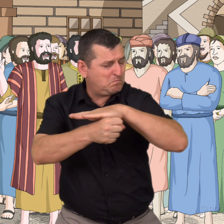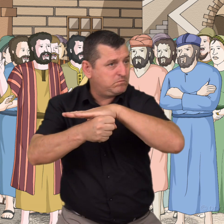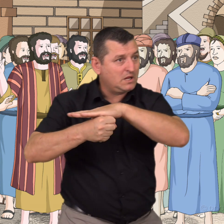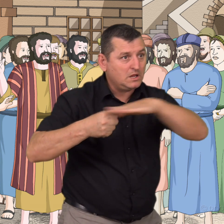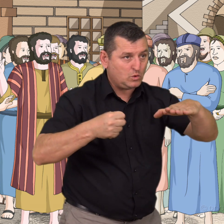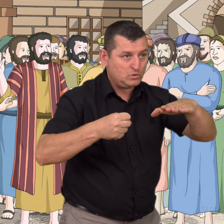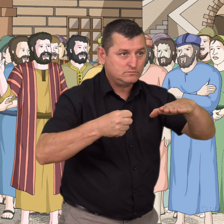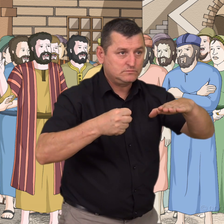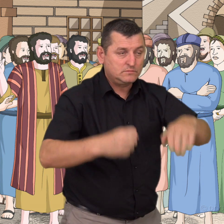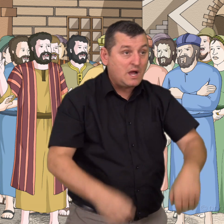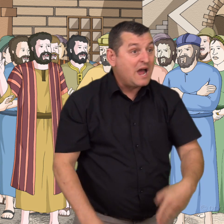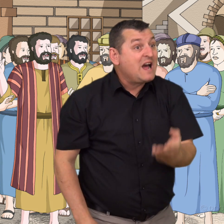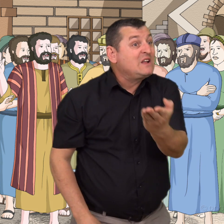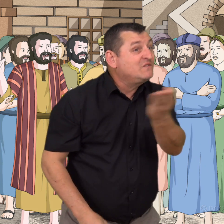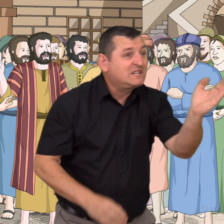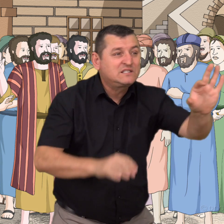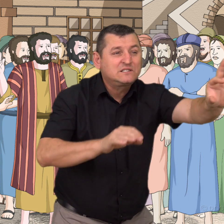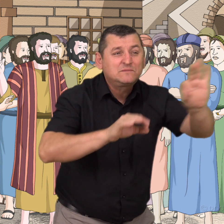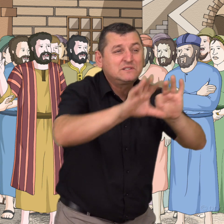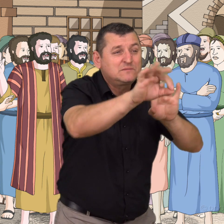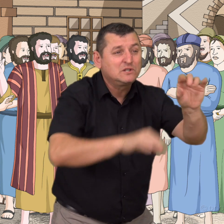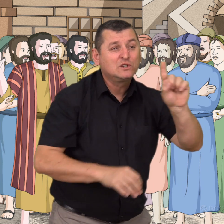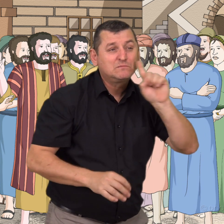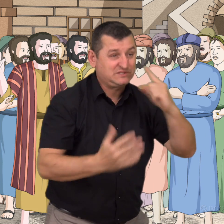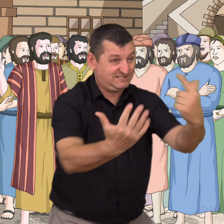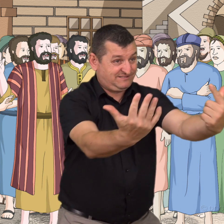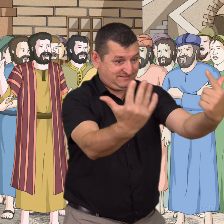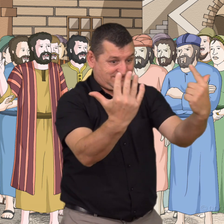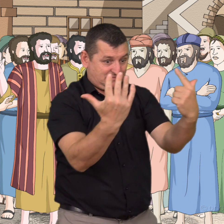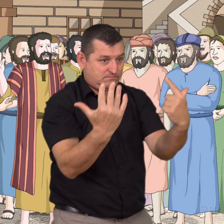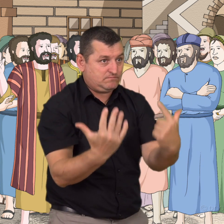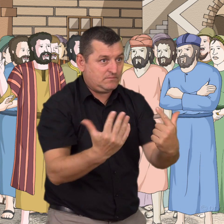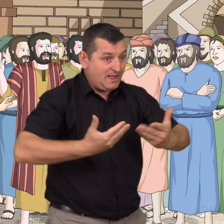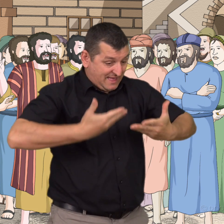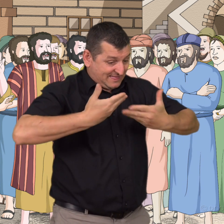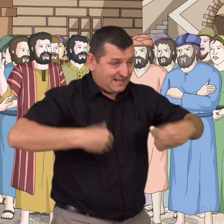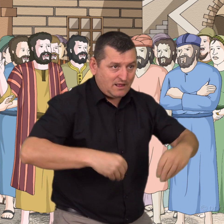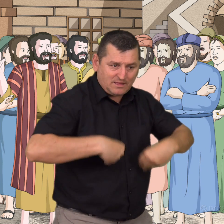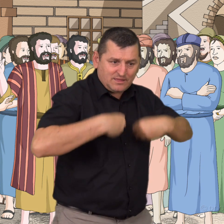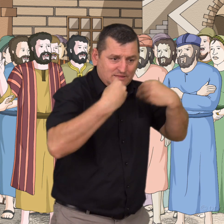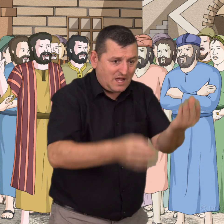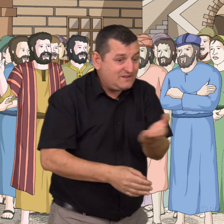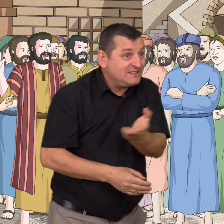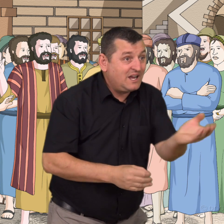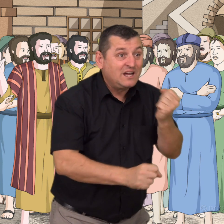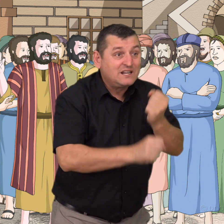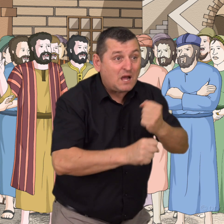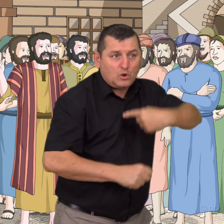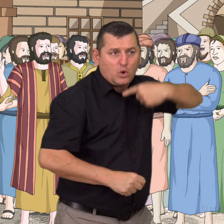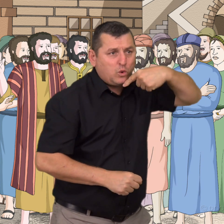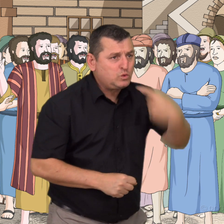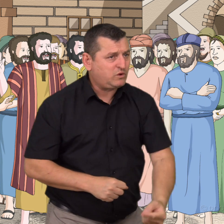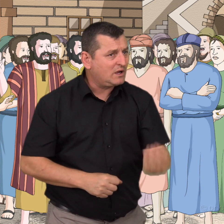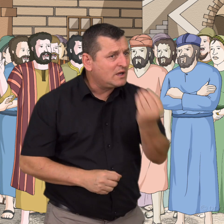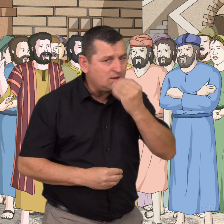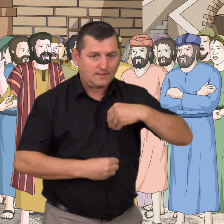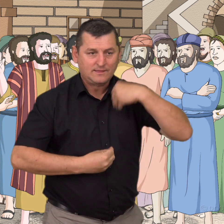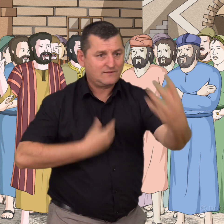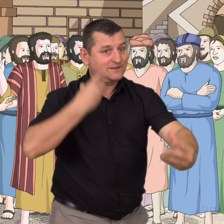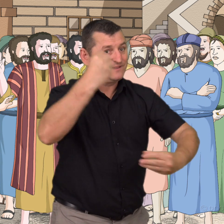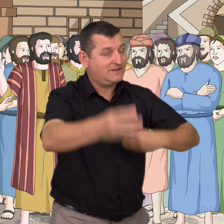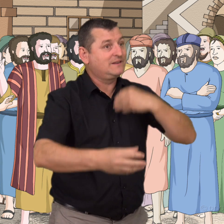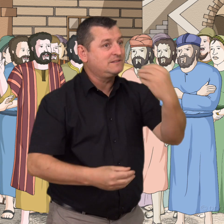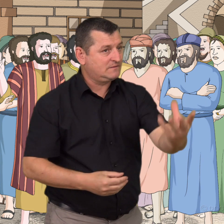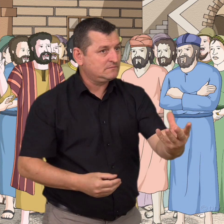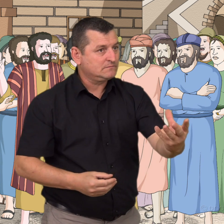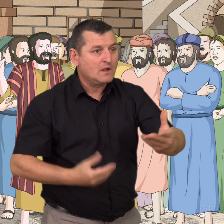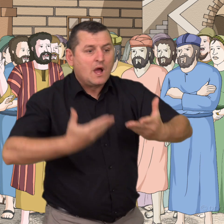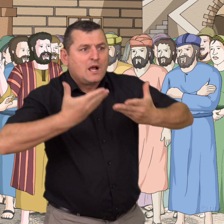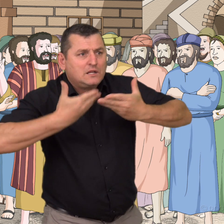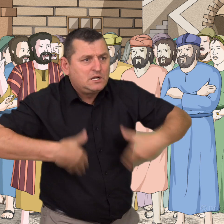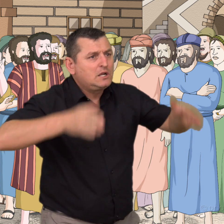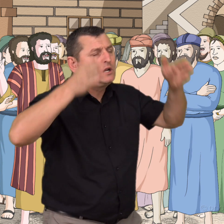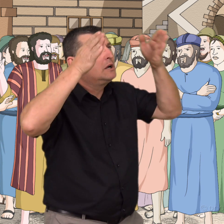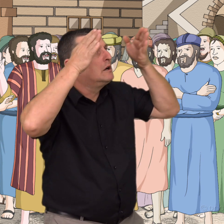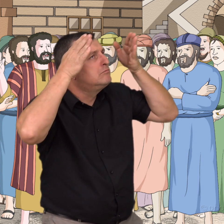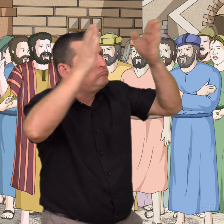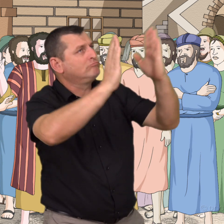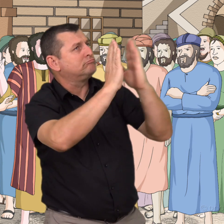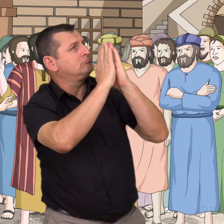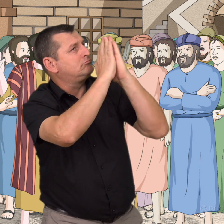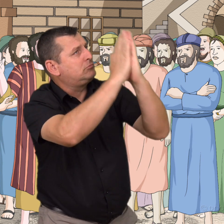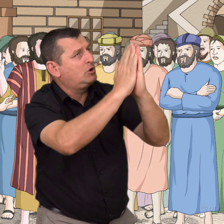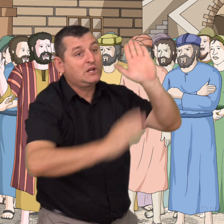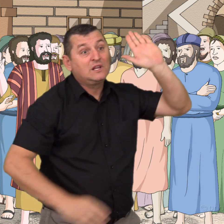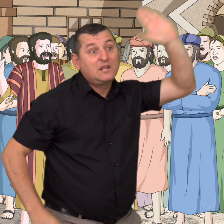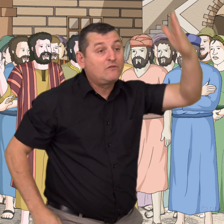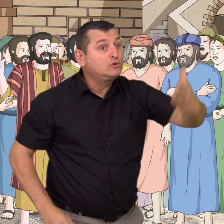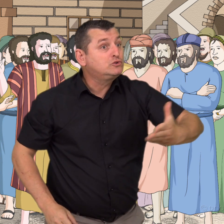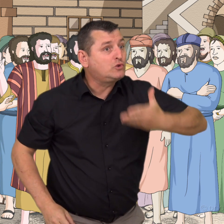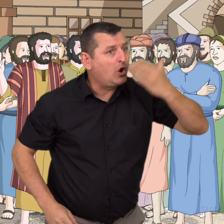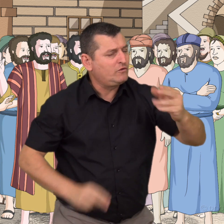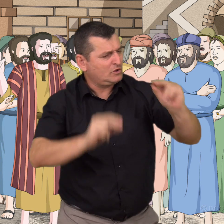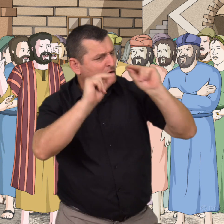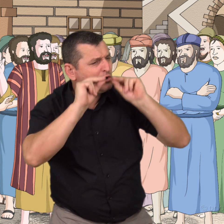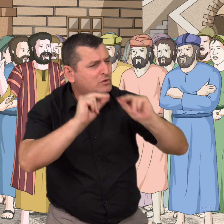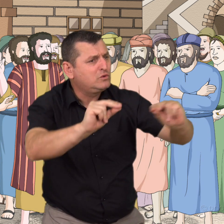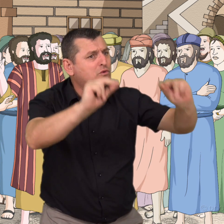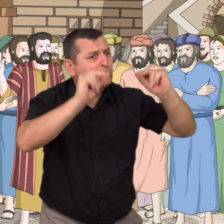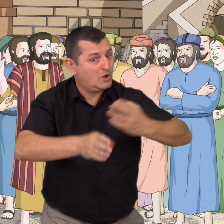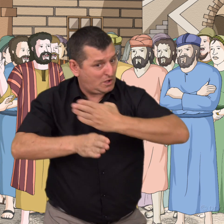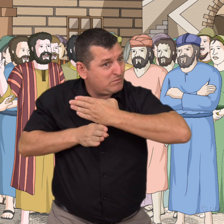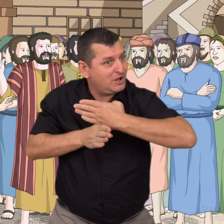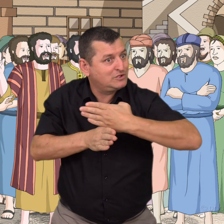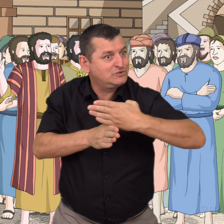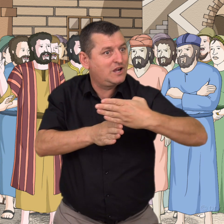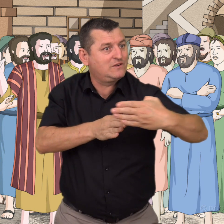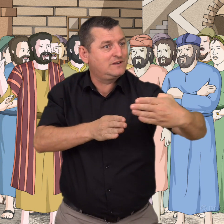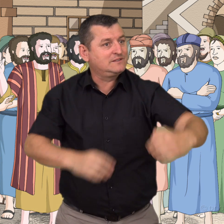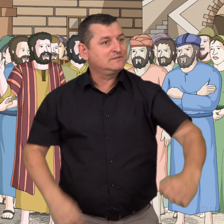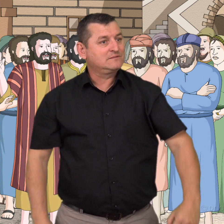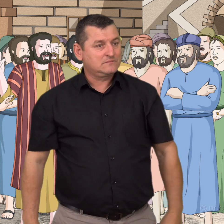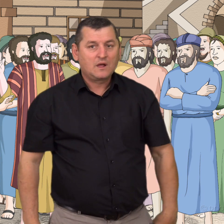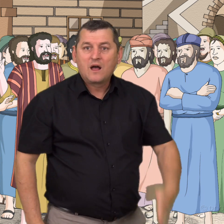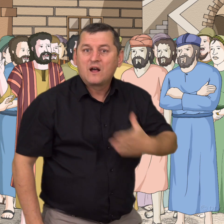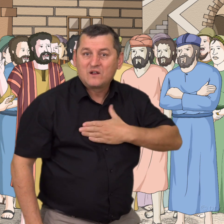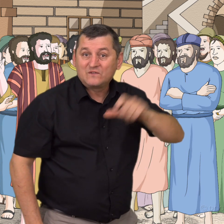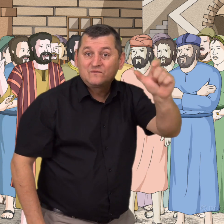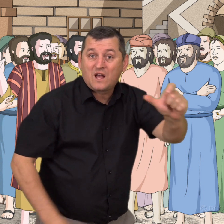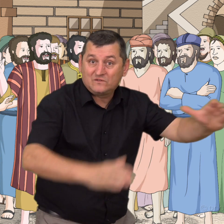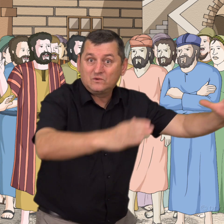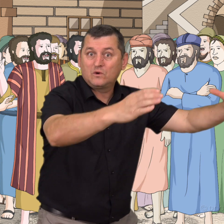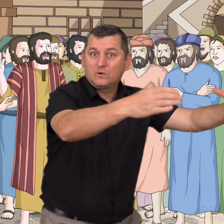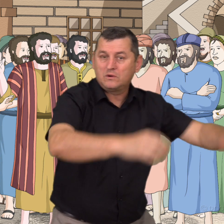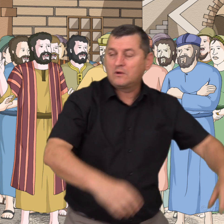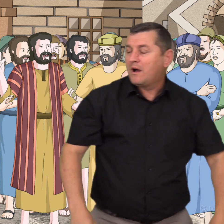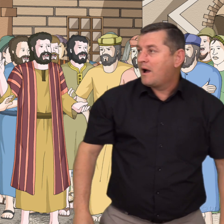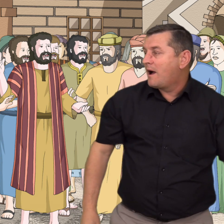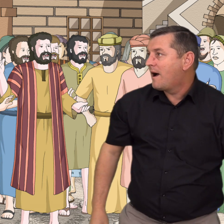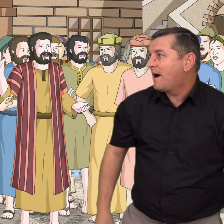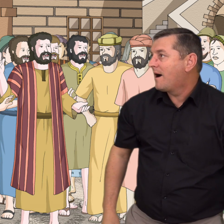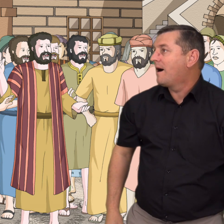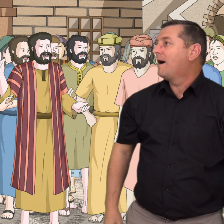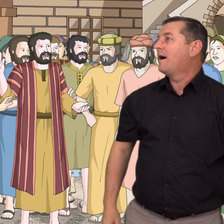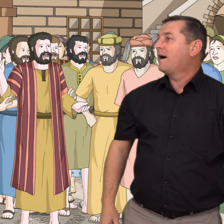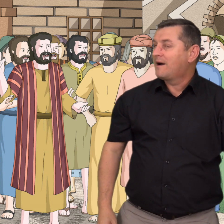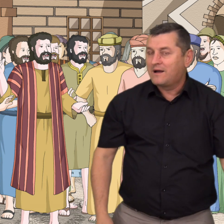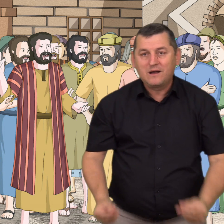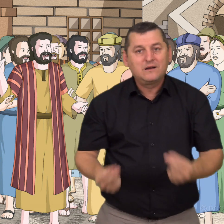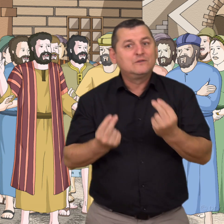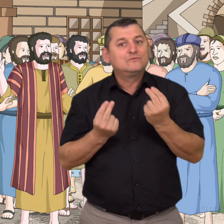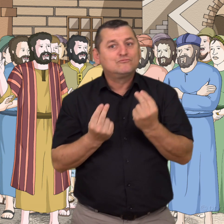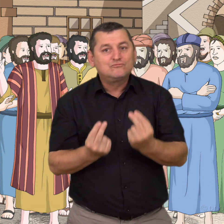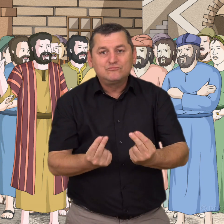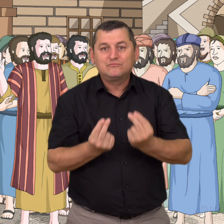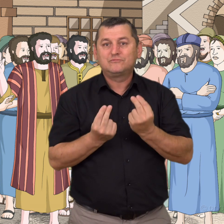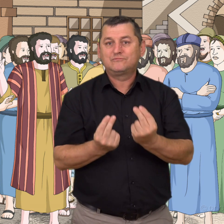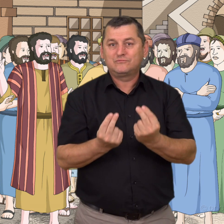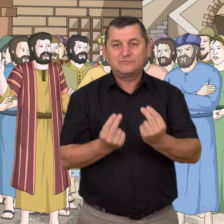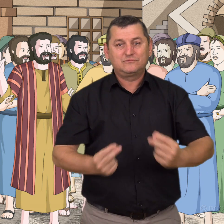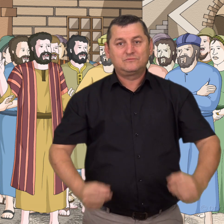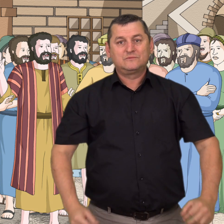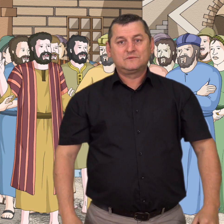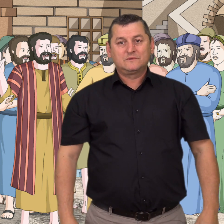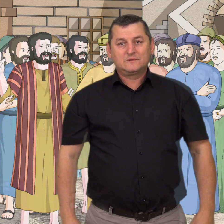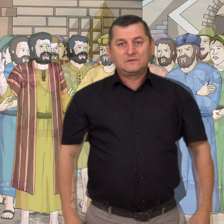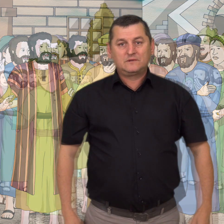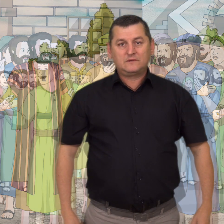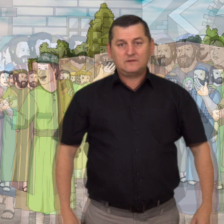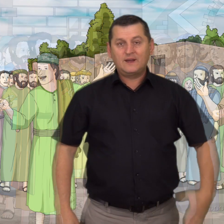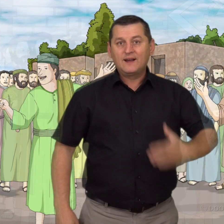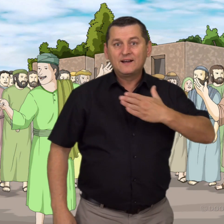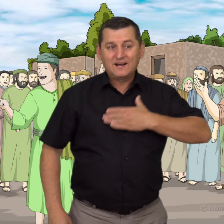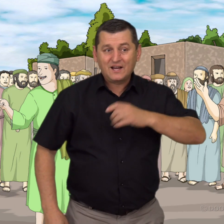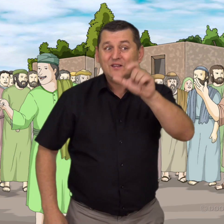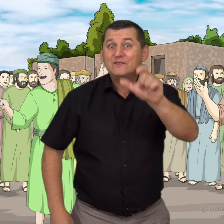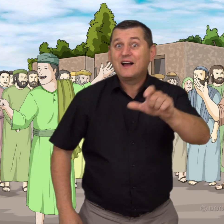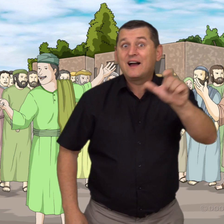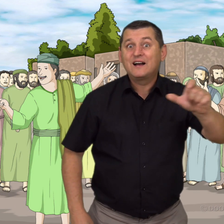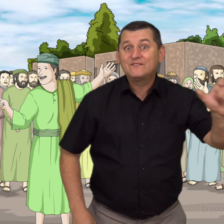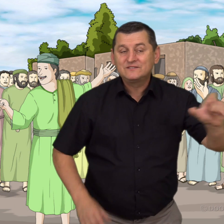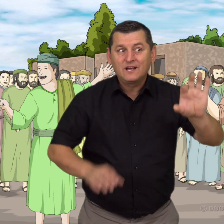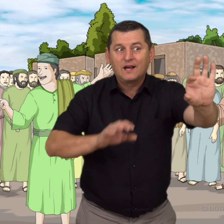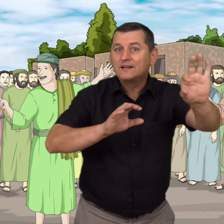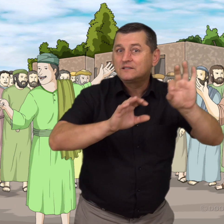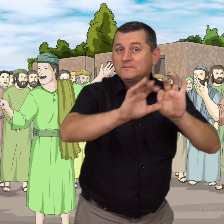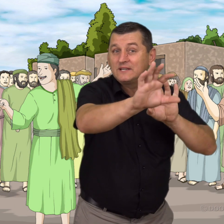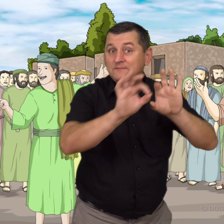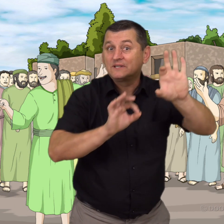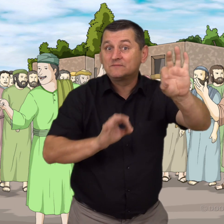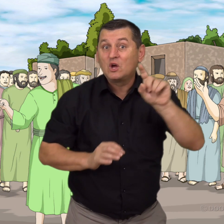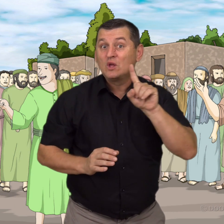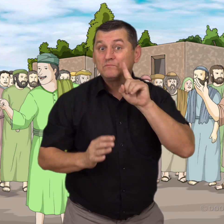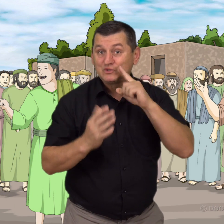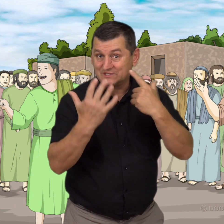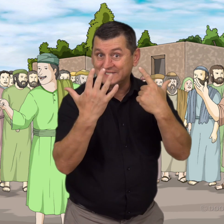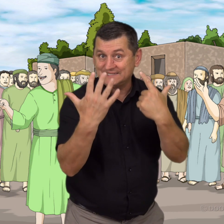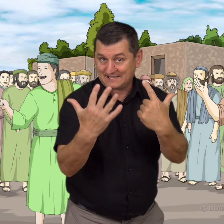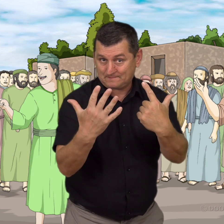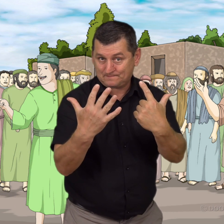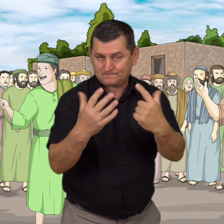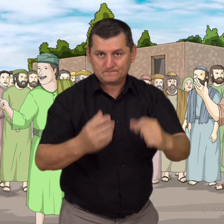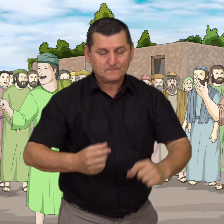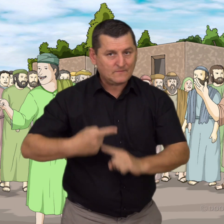We will appoint this responsibility to them and will devote ourselves to prayer and to the ministry of the word.”